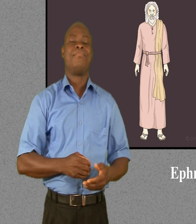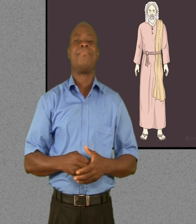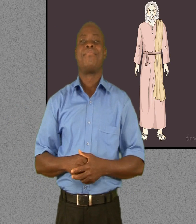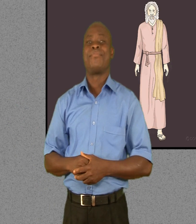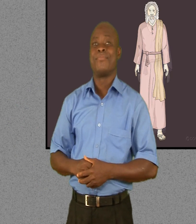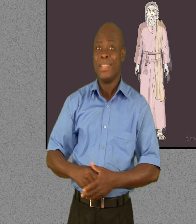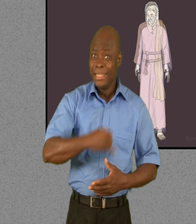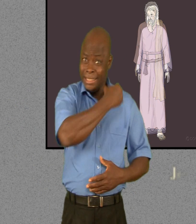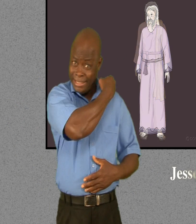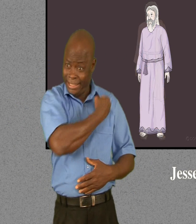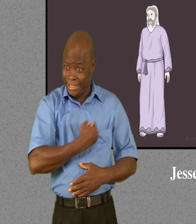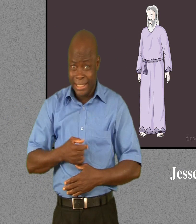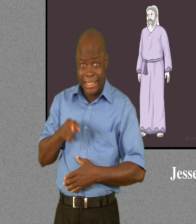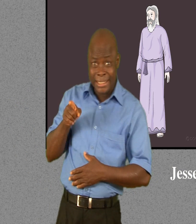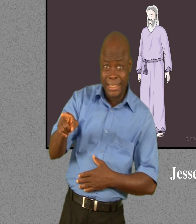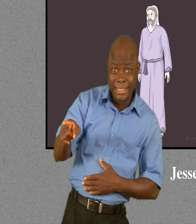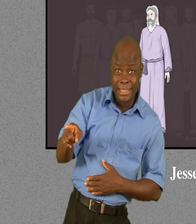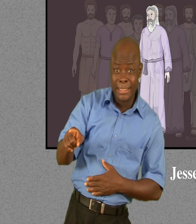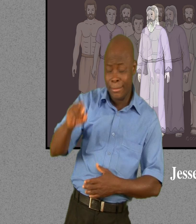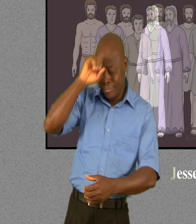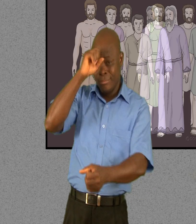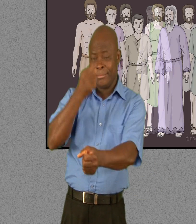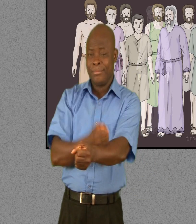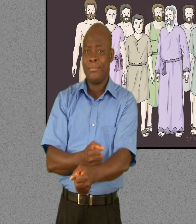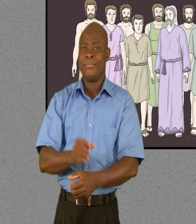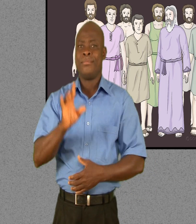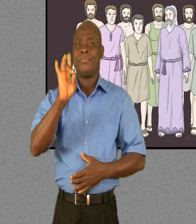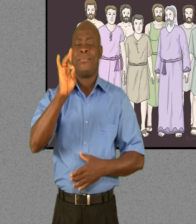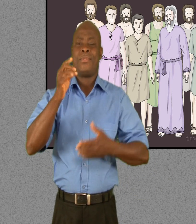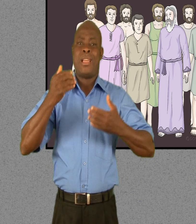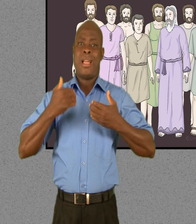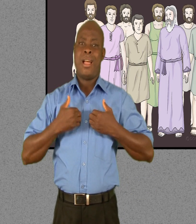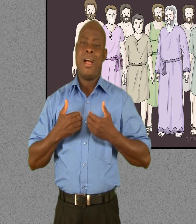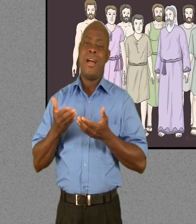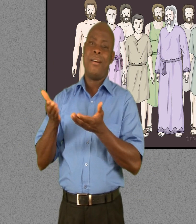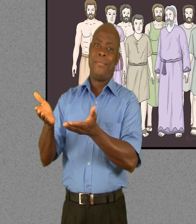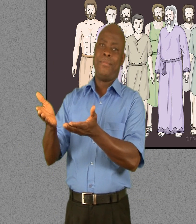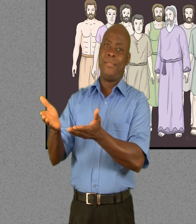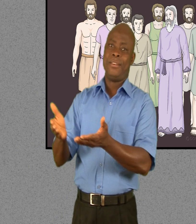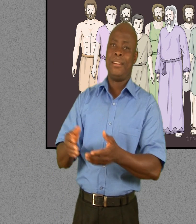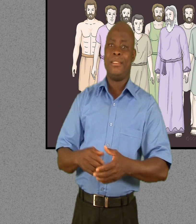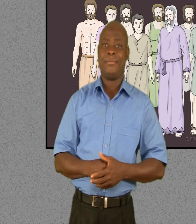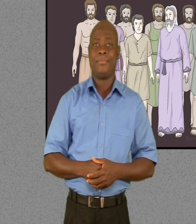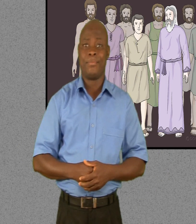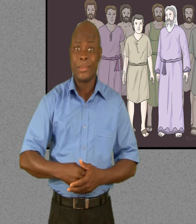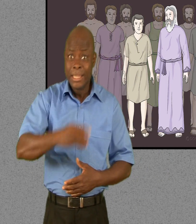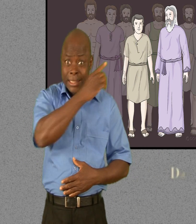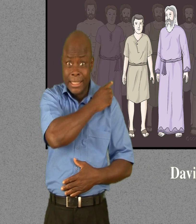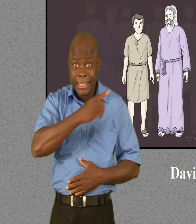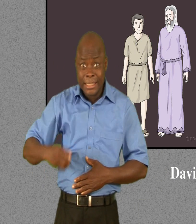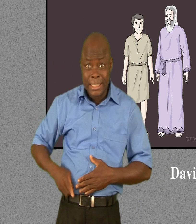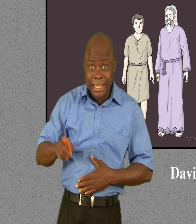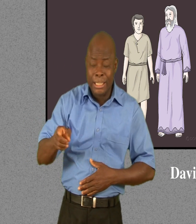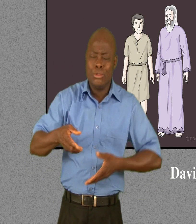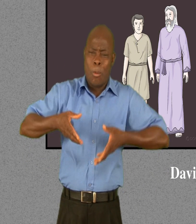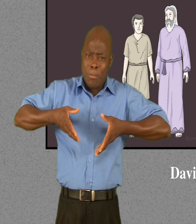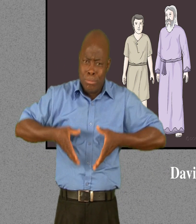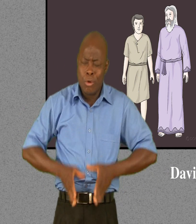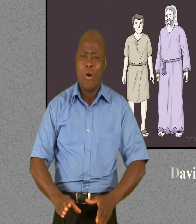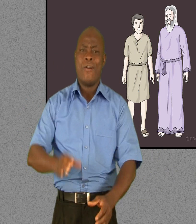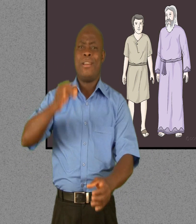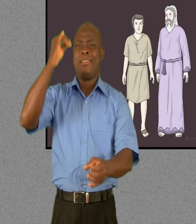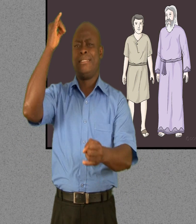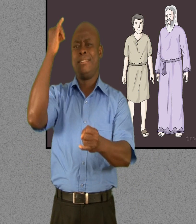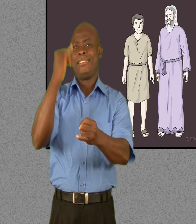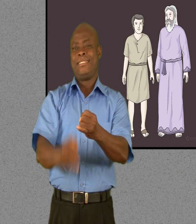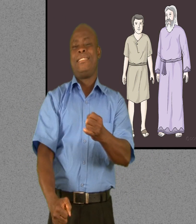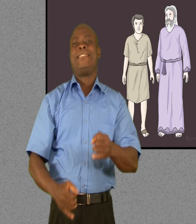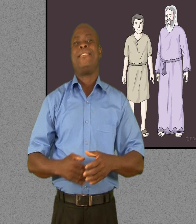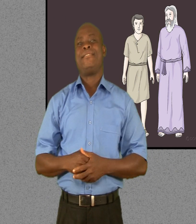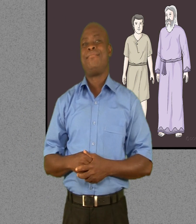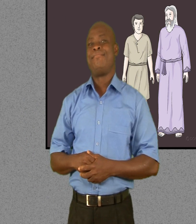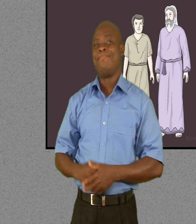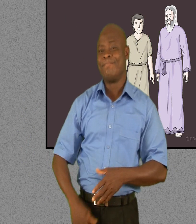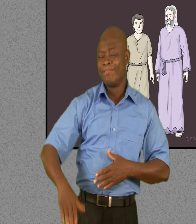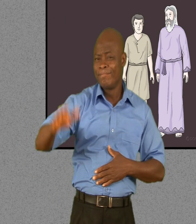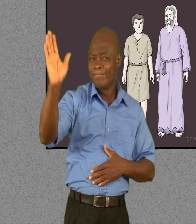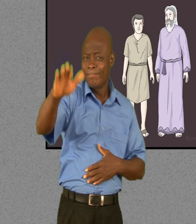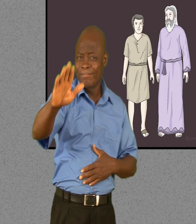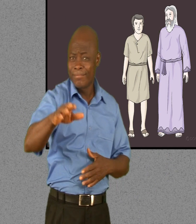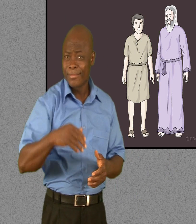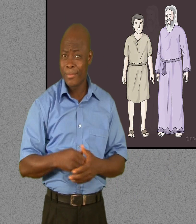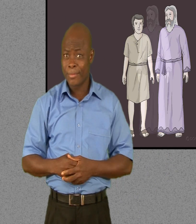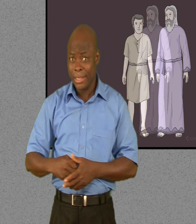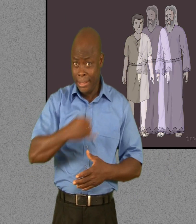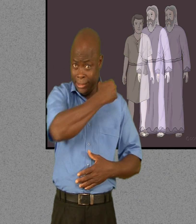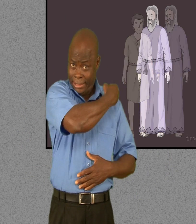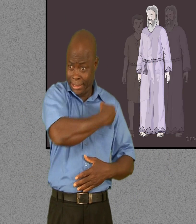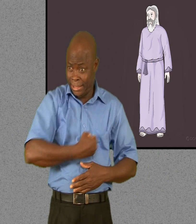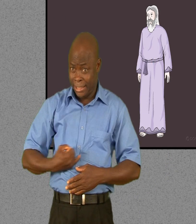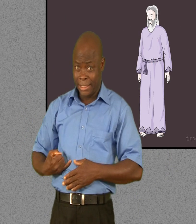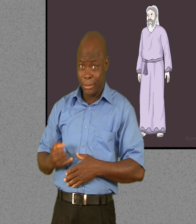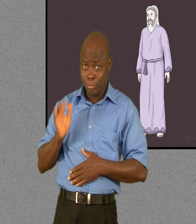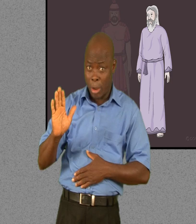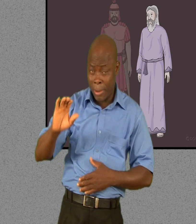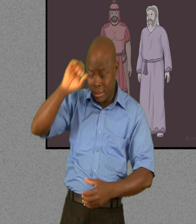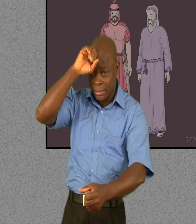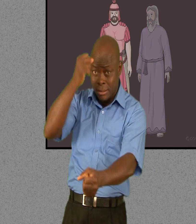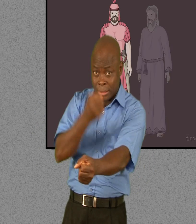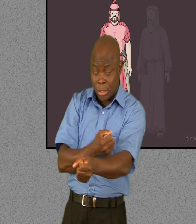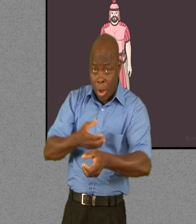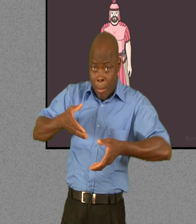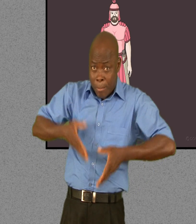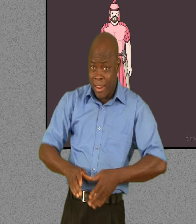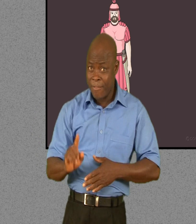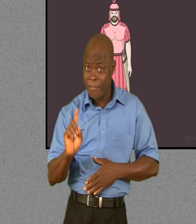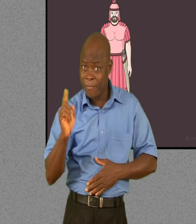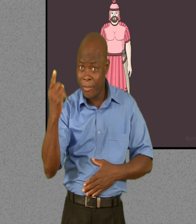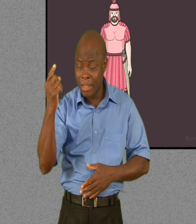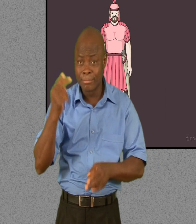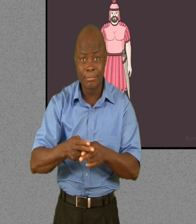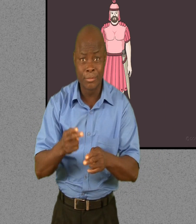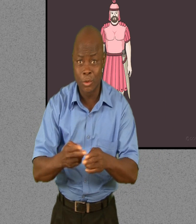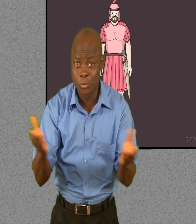And Jesse was old and well along in years.